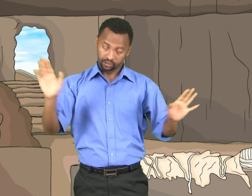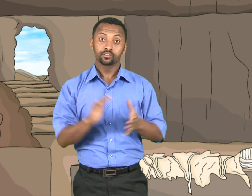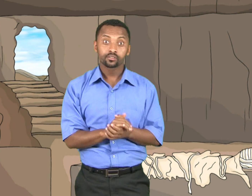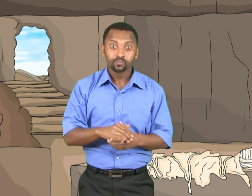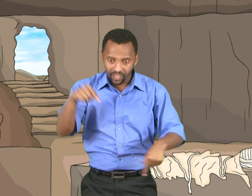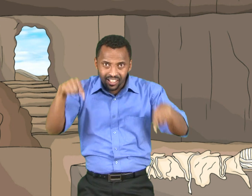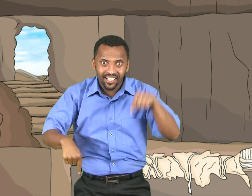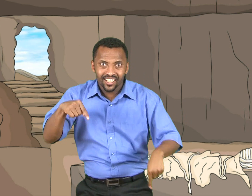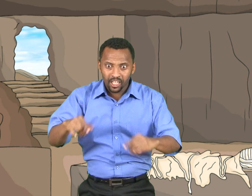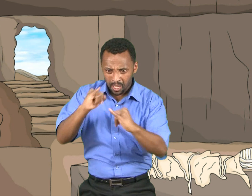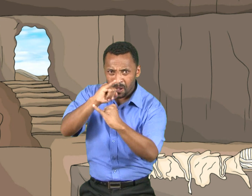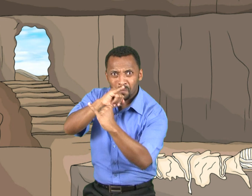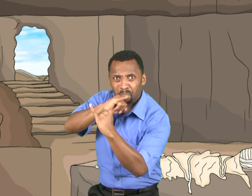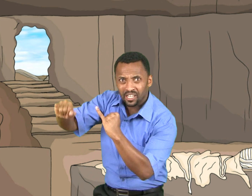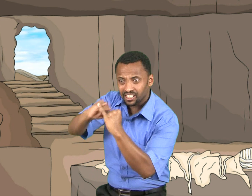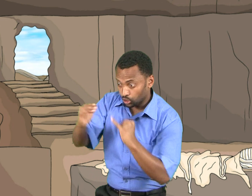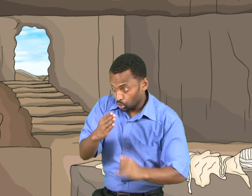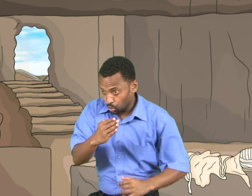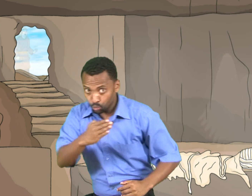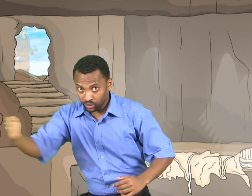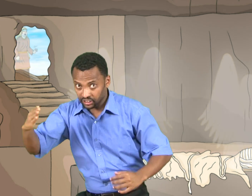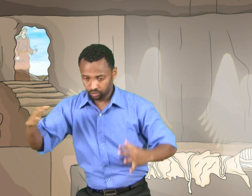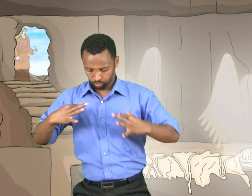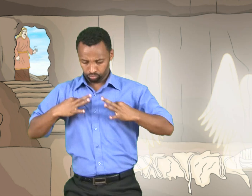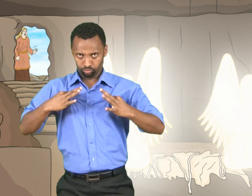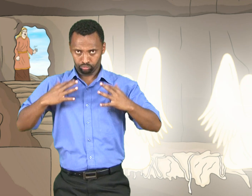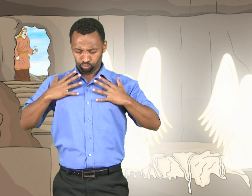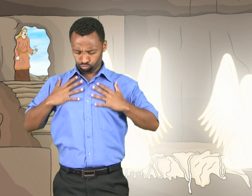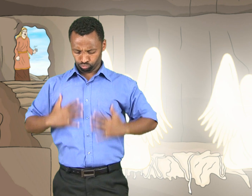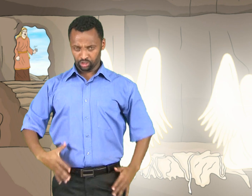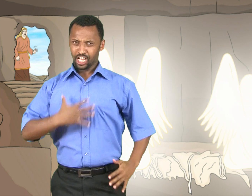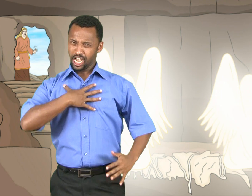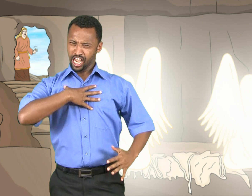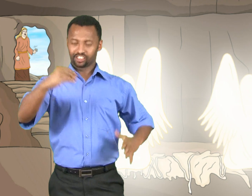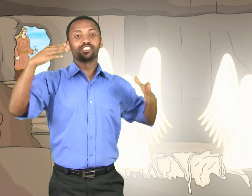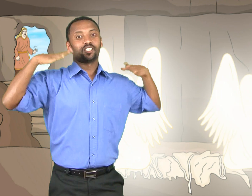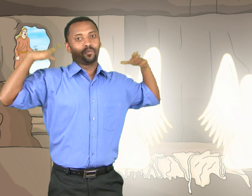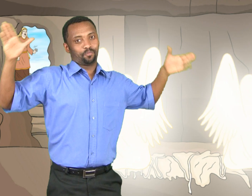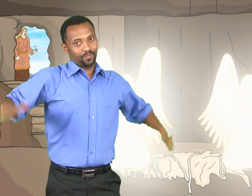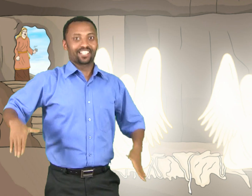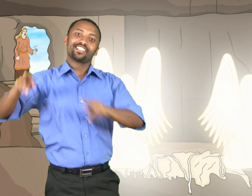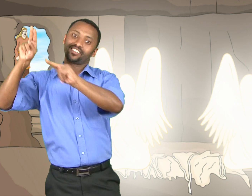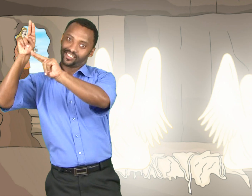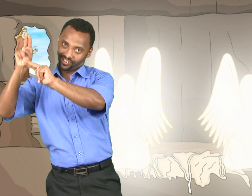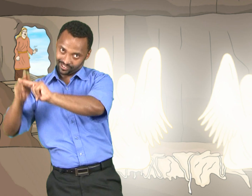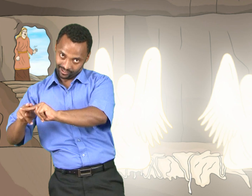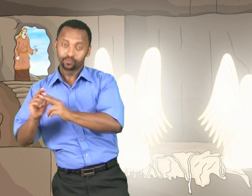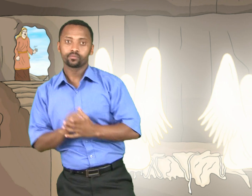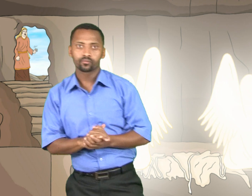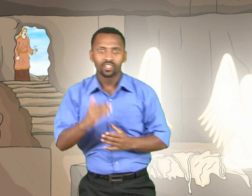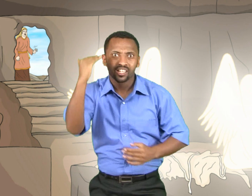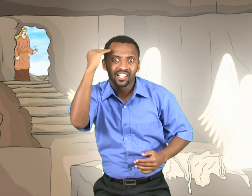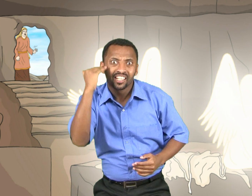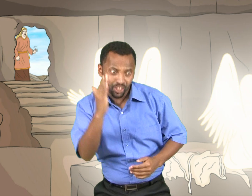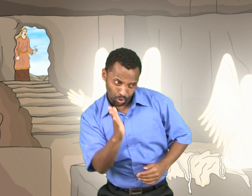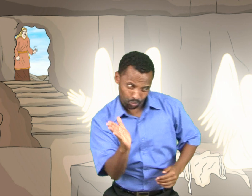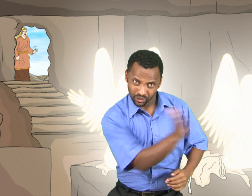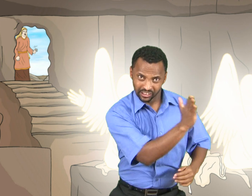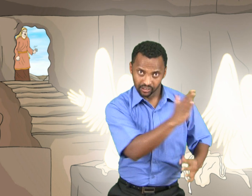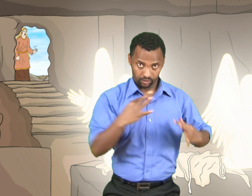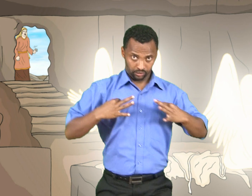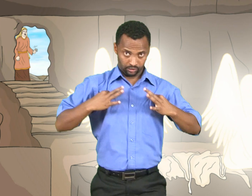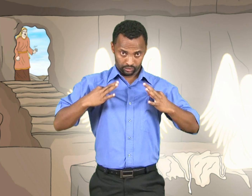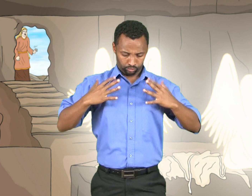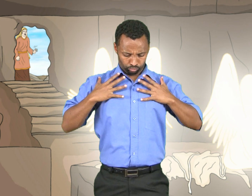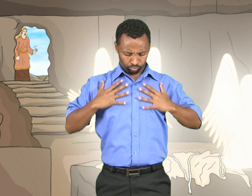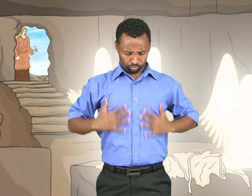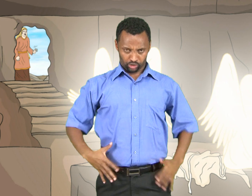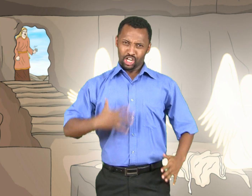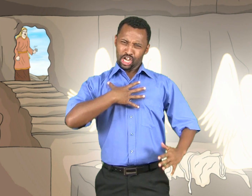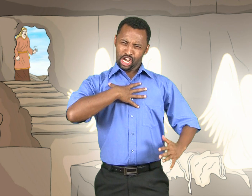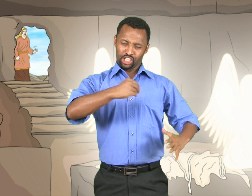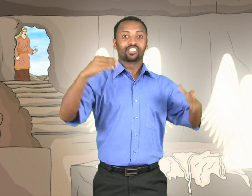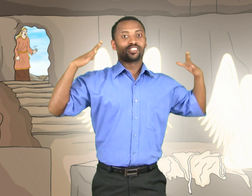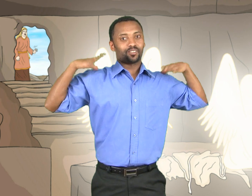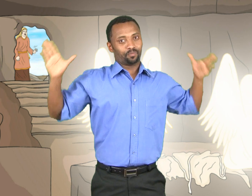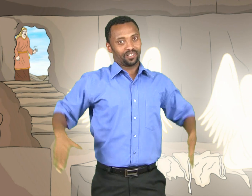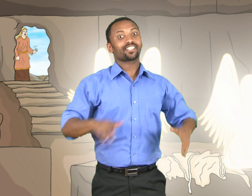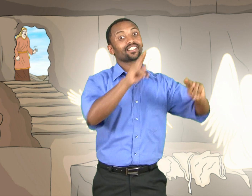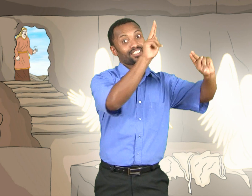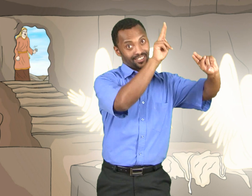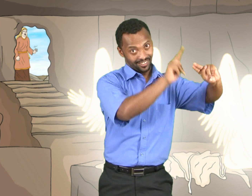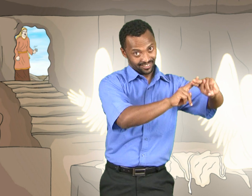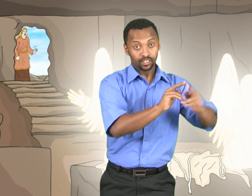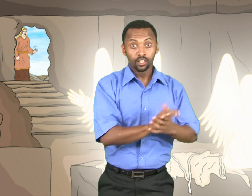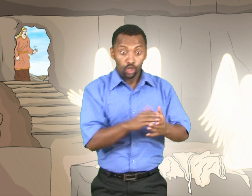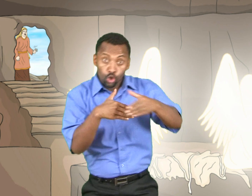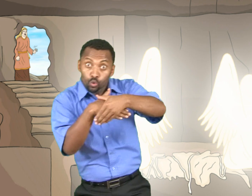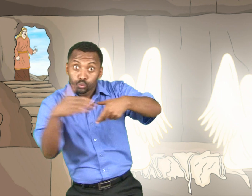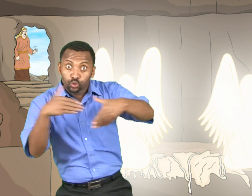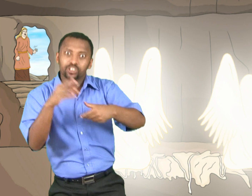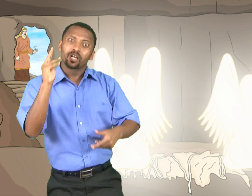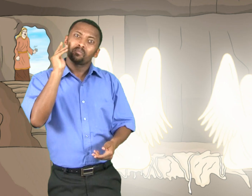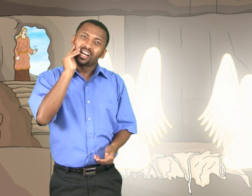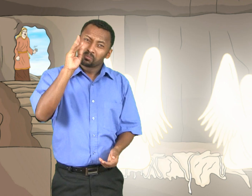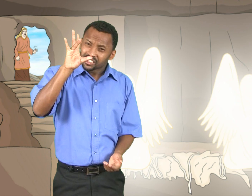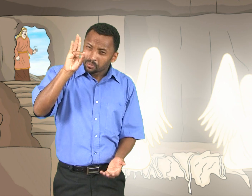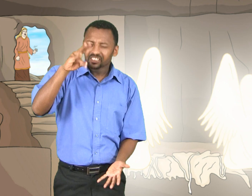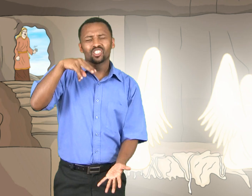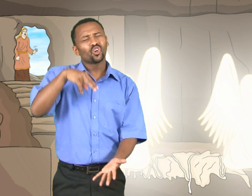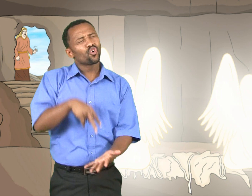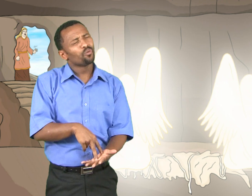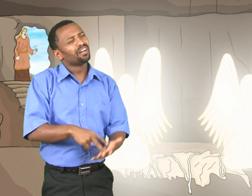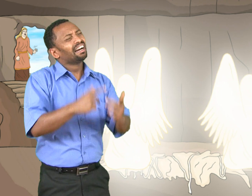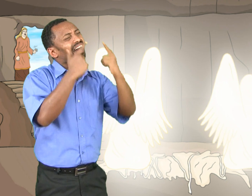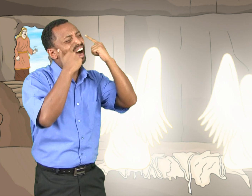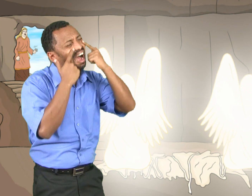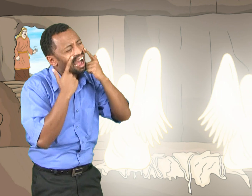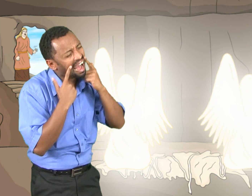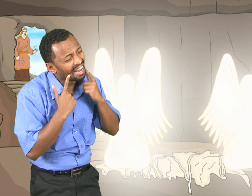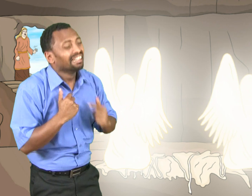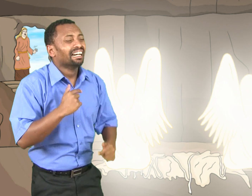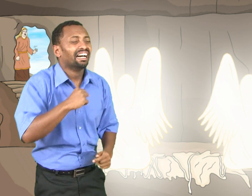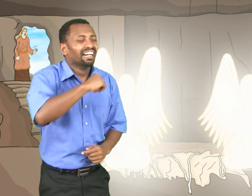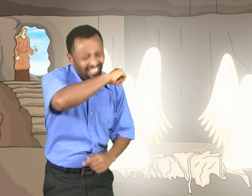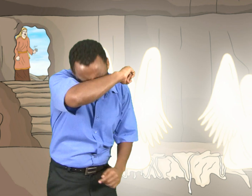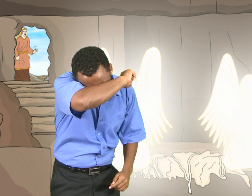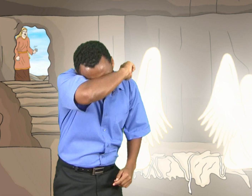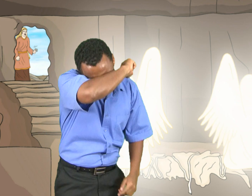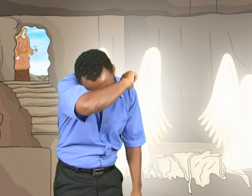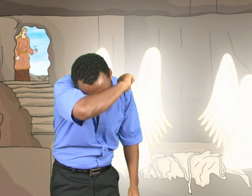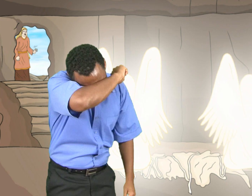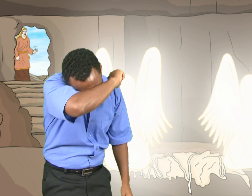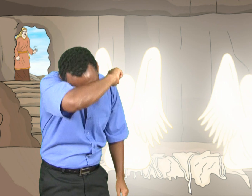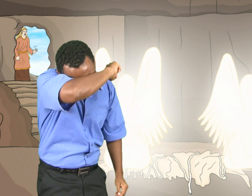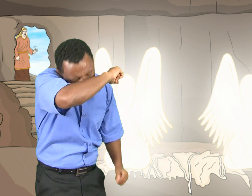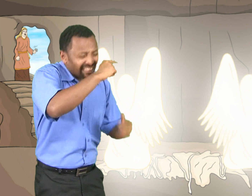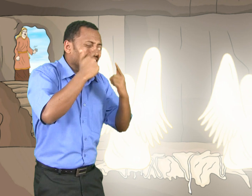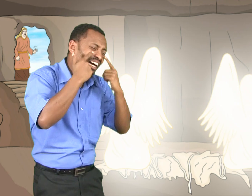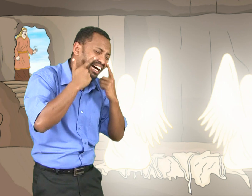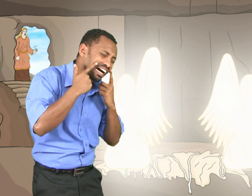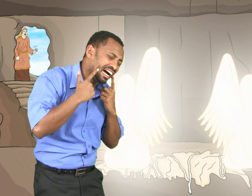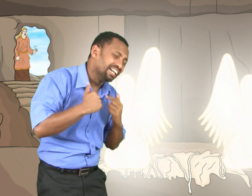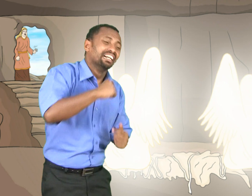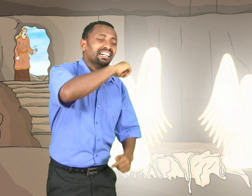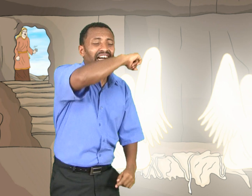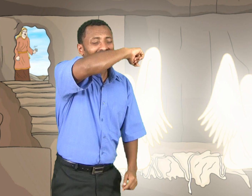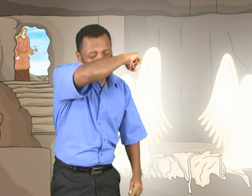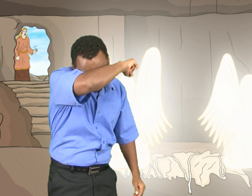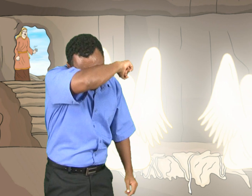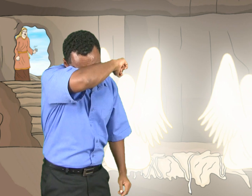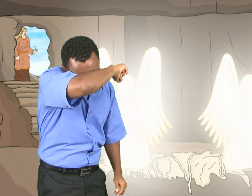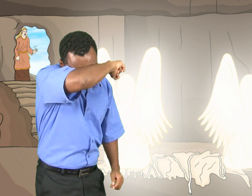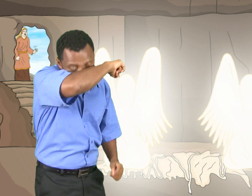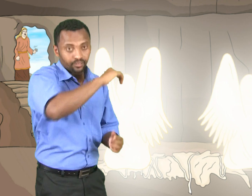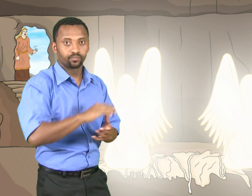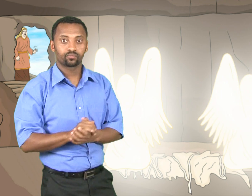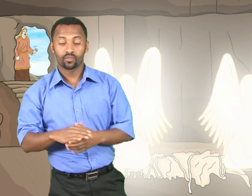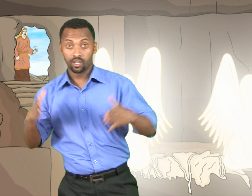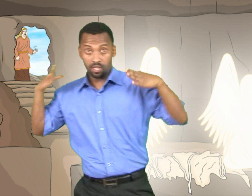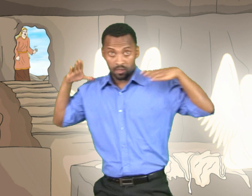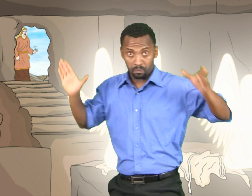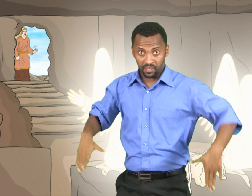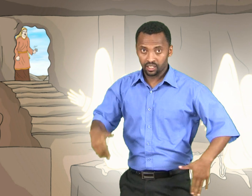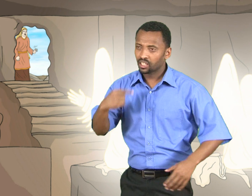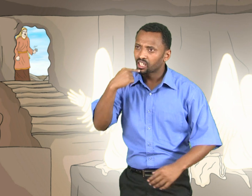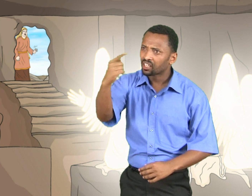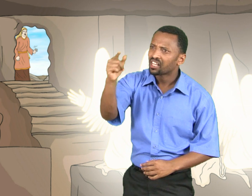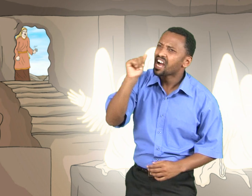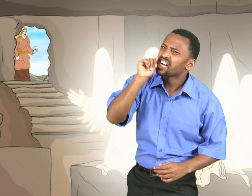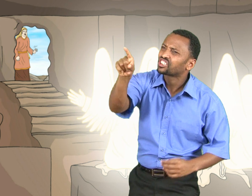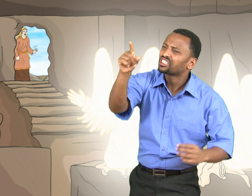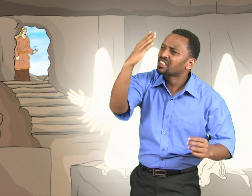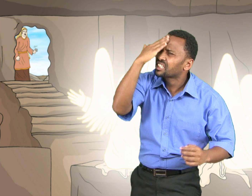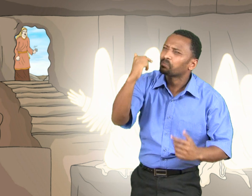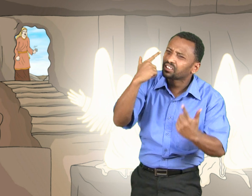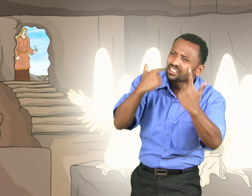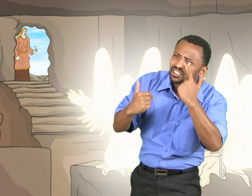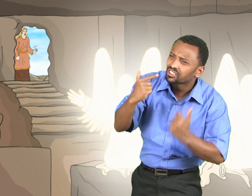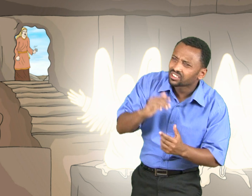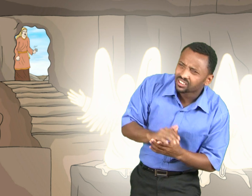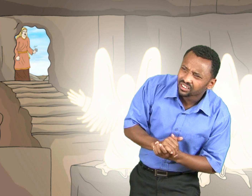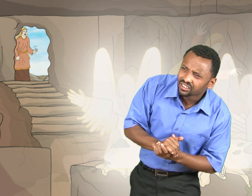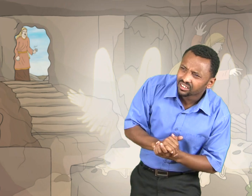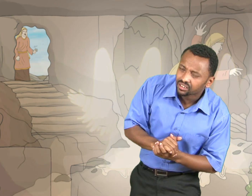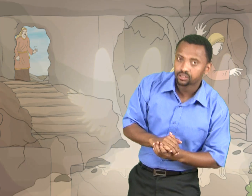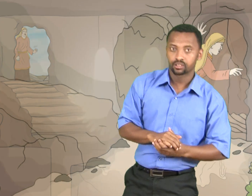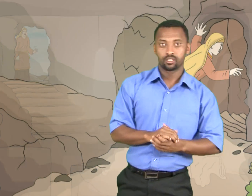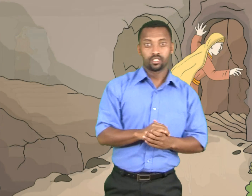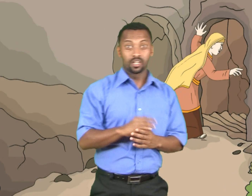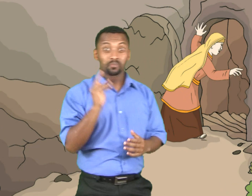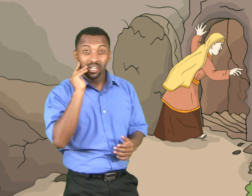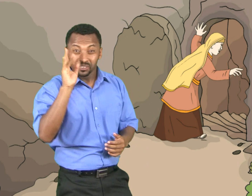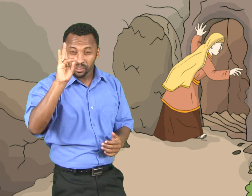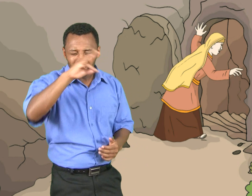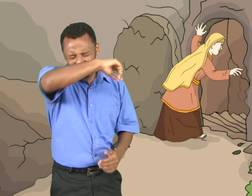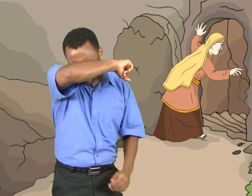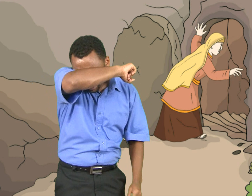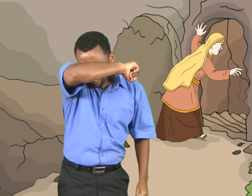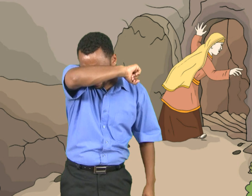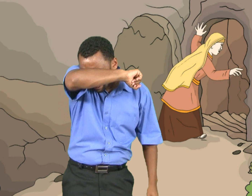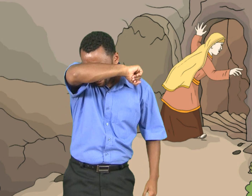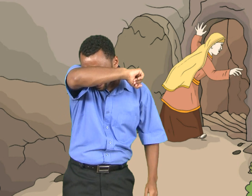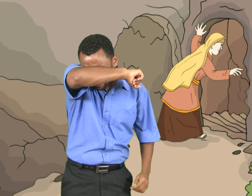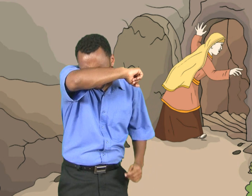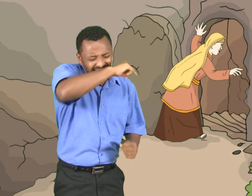And as she wept, she bent down to look into the tomb, and she saw two angels in white sitting where the body of Jesus had lain, one at the head and the other at the feet.